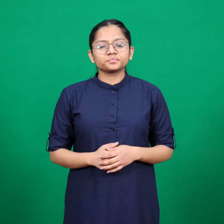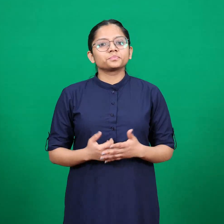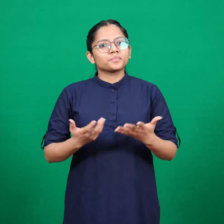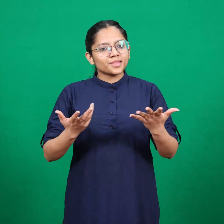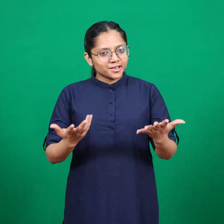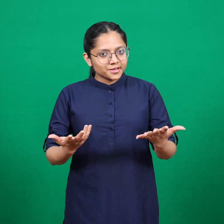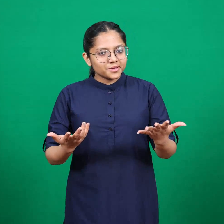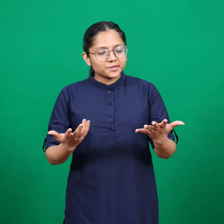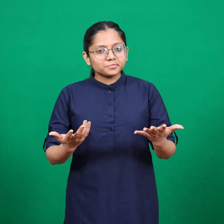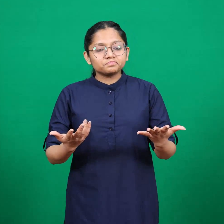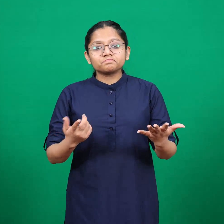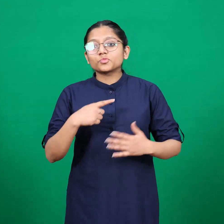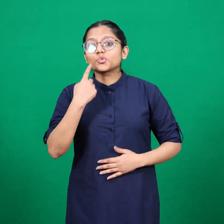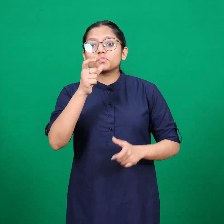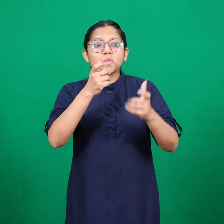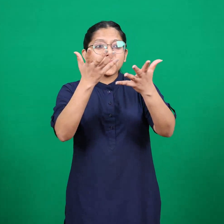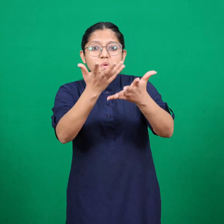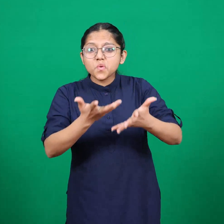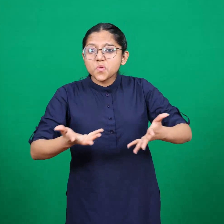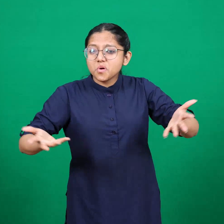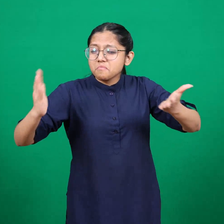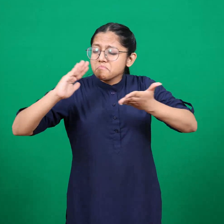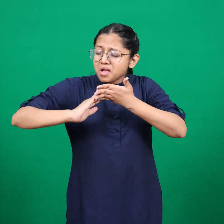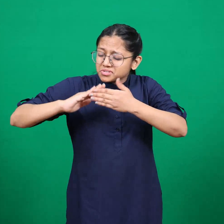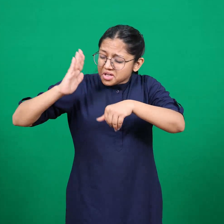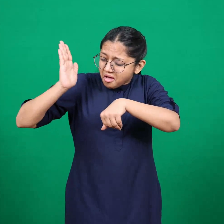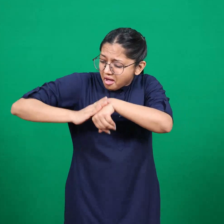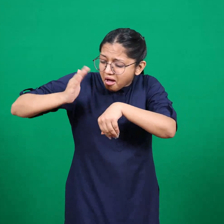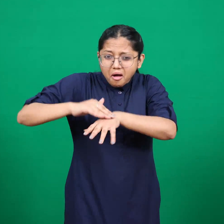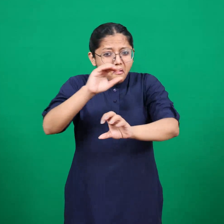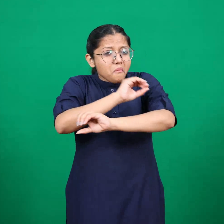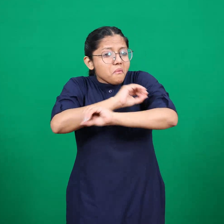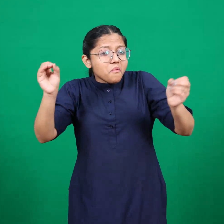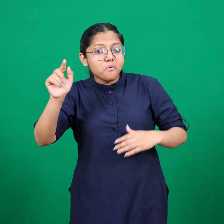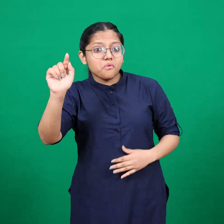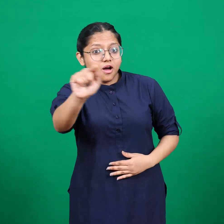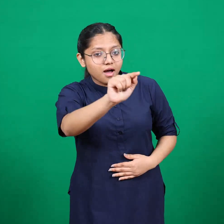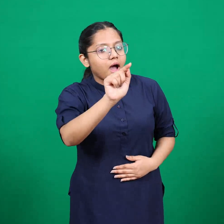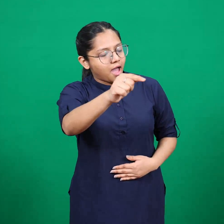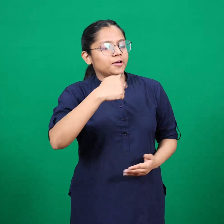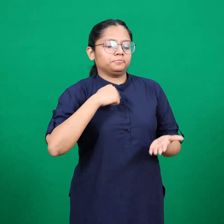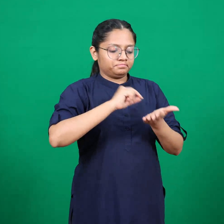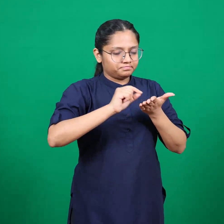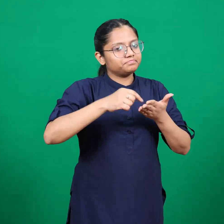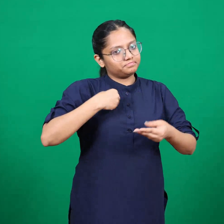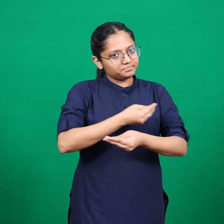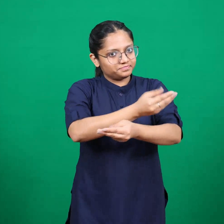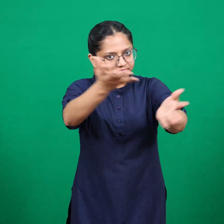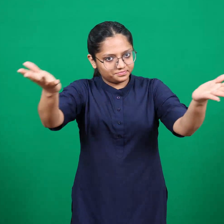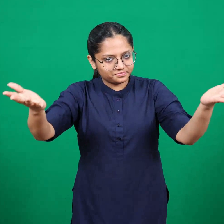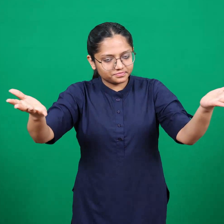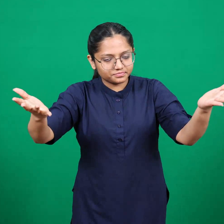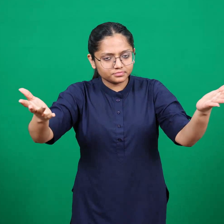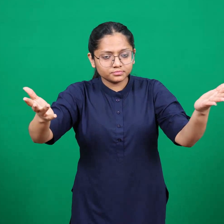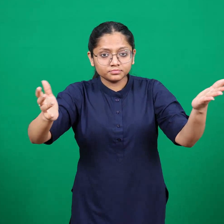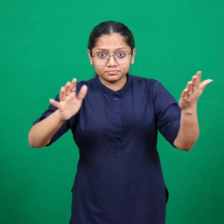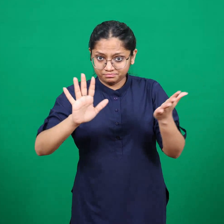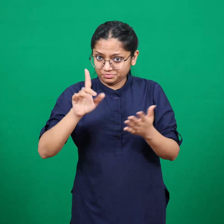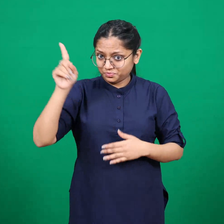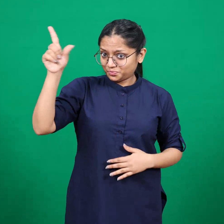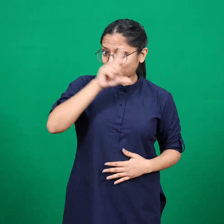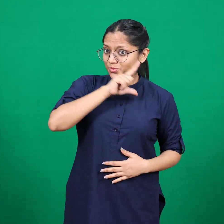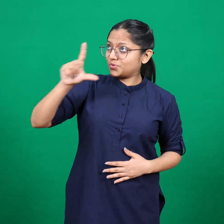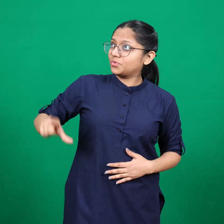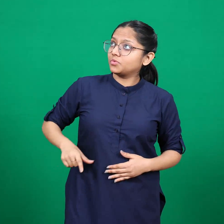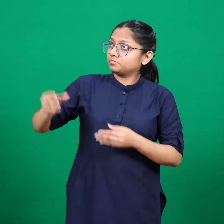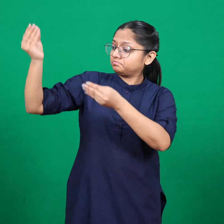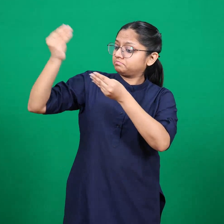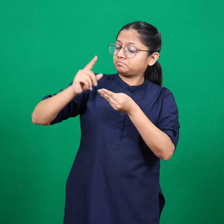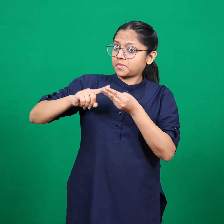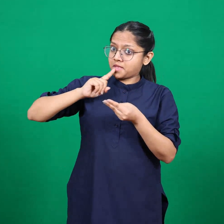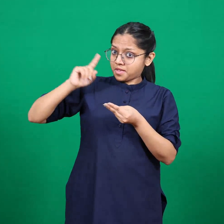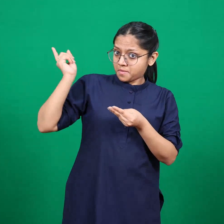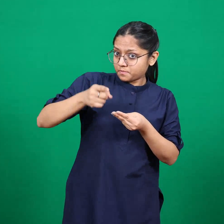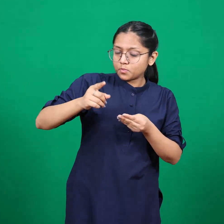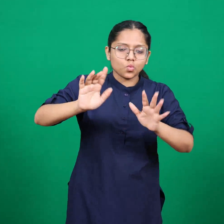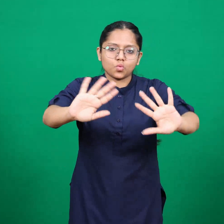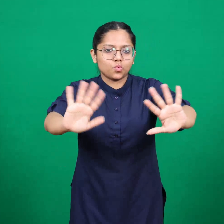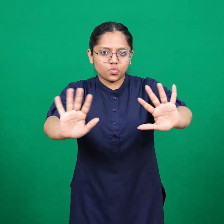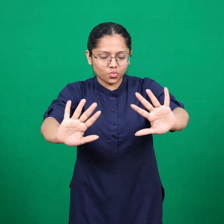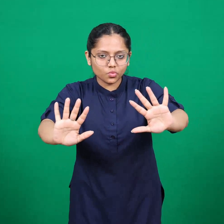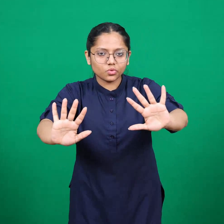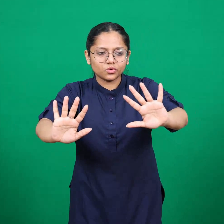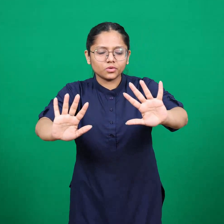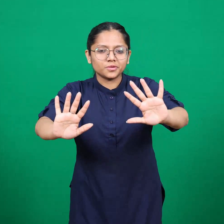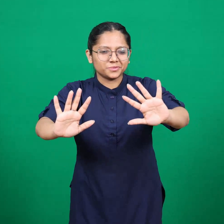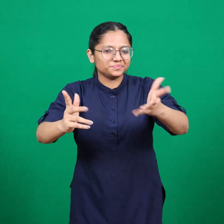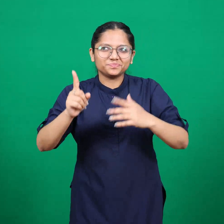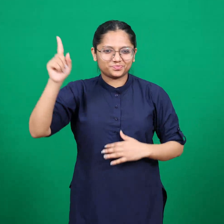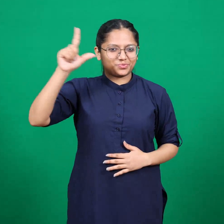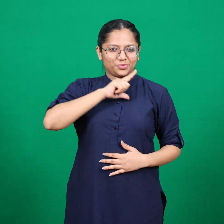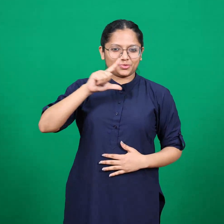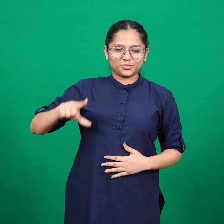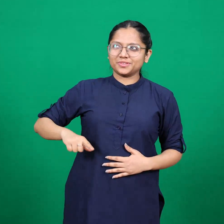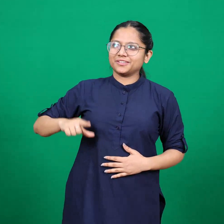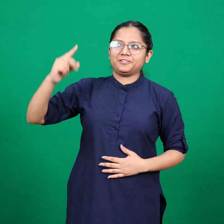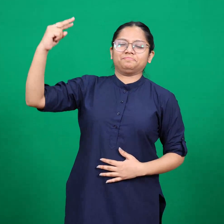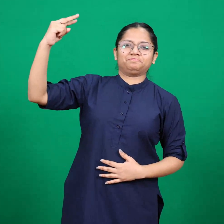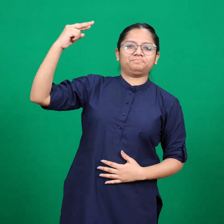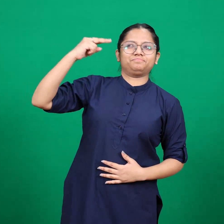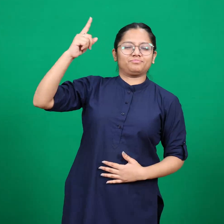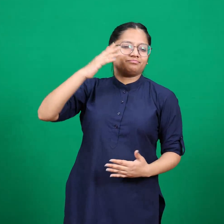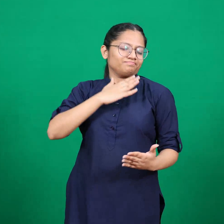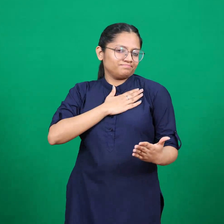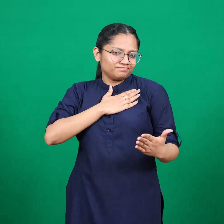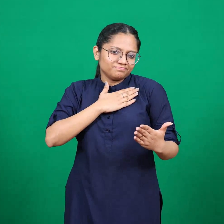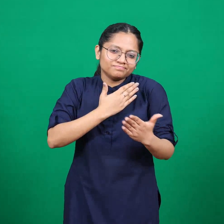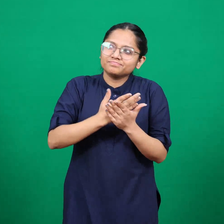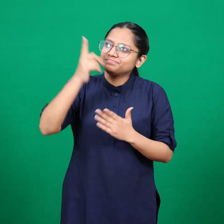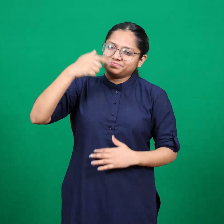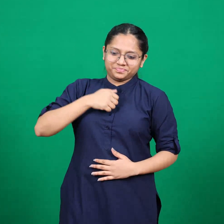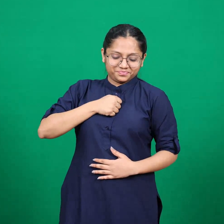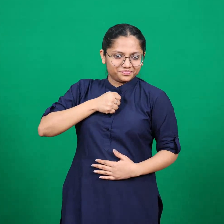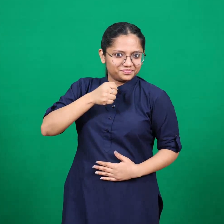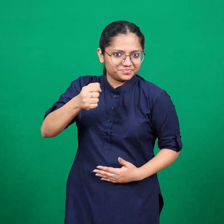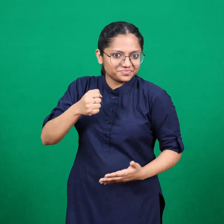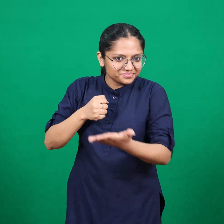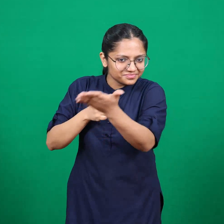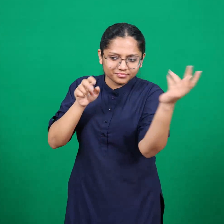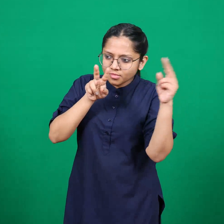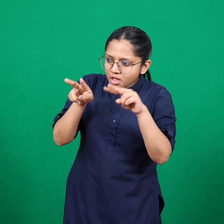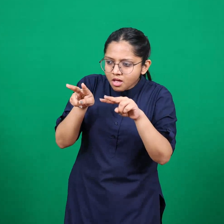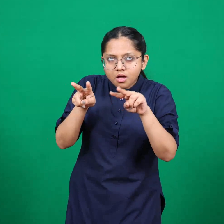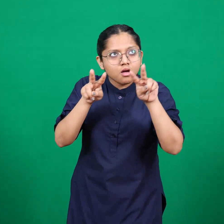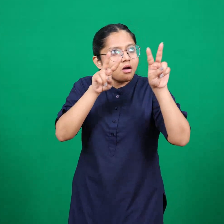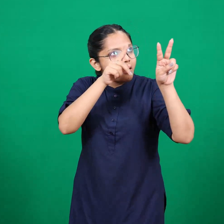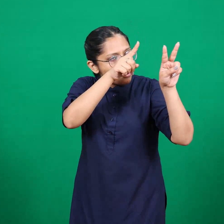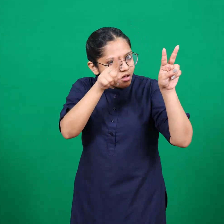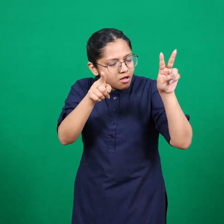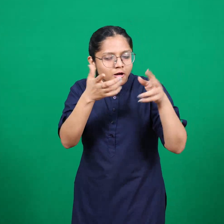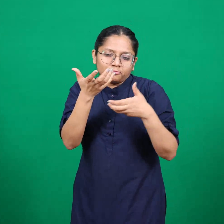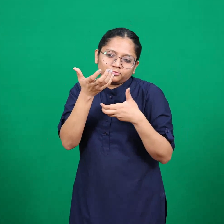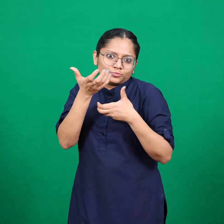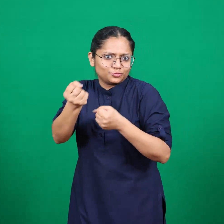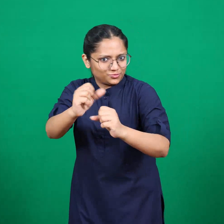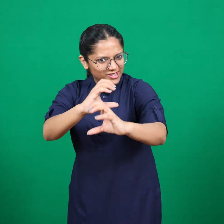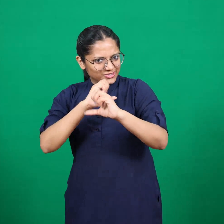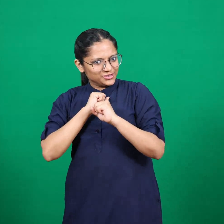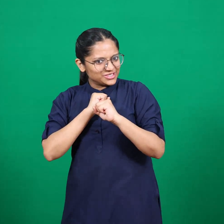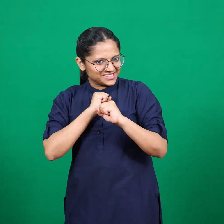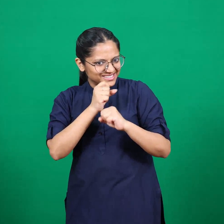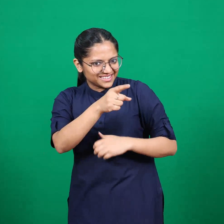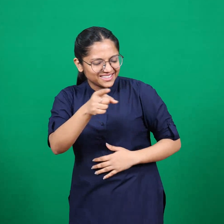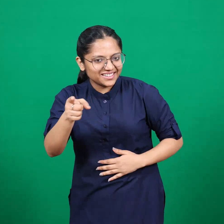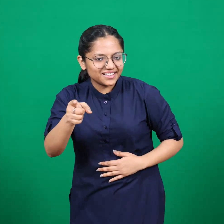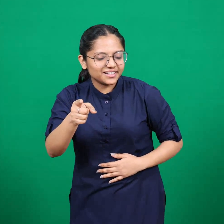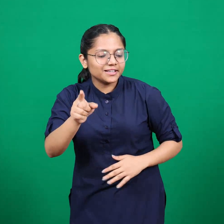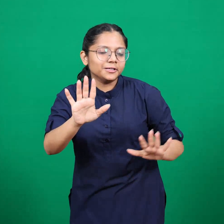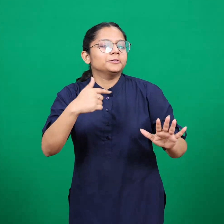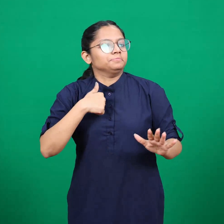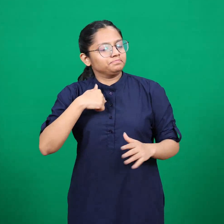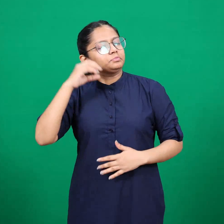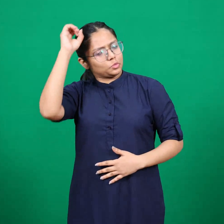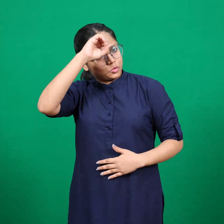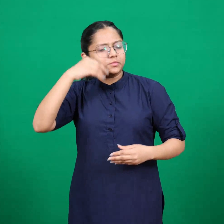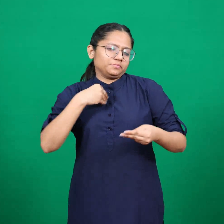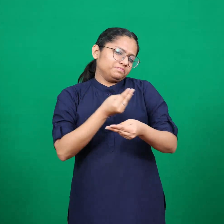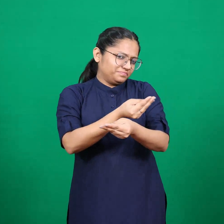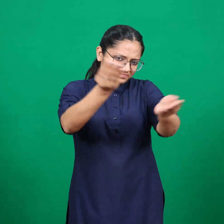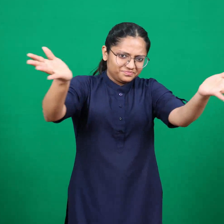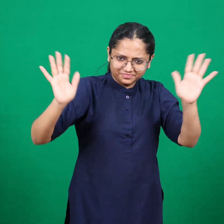Now about virgins, I have no command from the Lord, but I give a judgment as one who by the Lord ' s mercy is trustworthy.